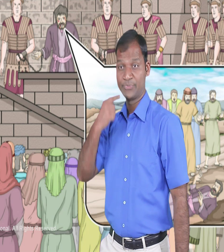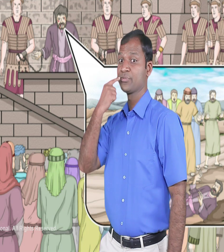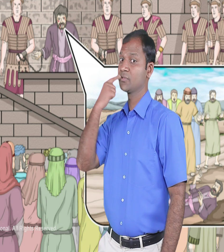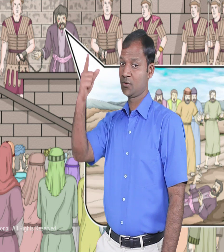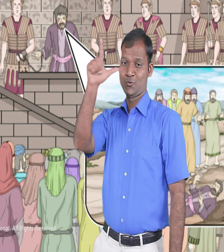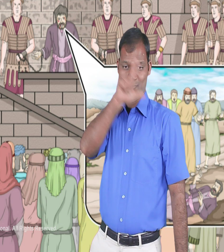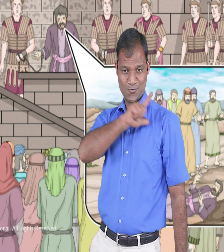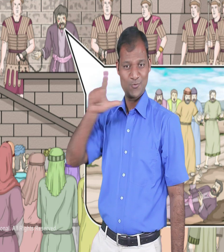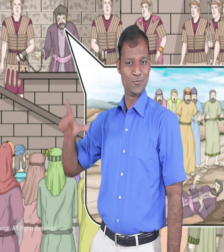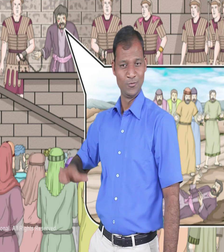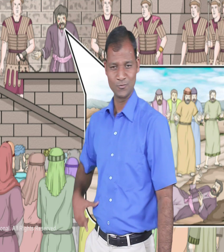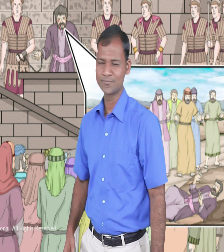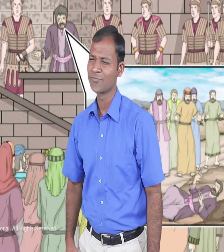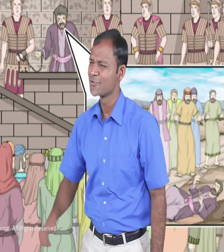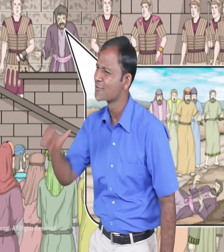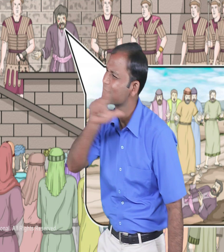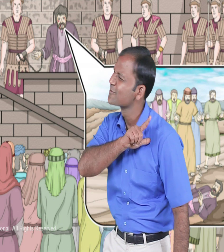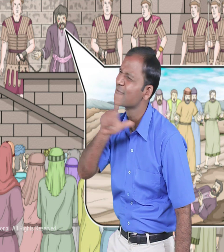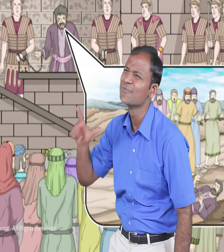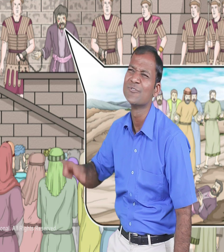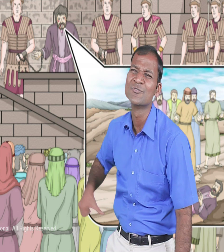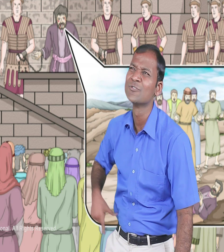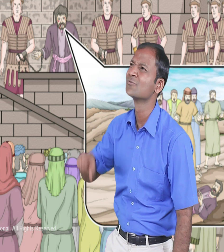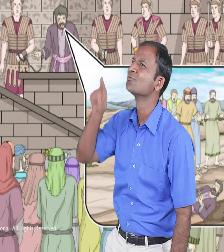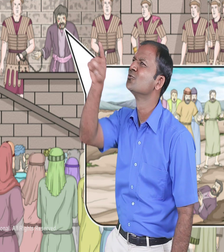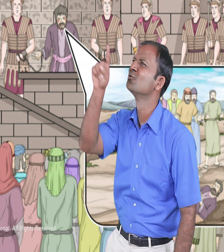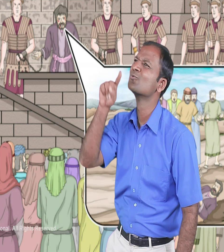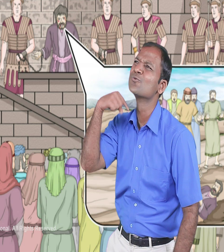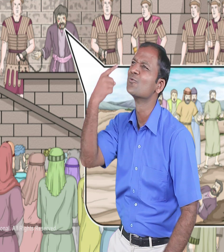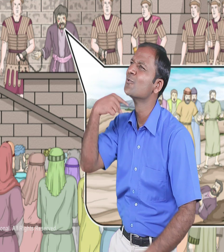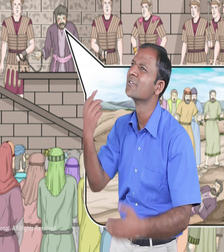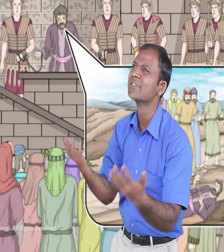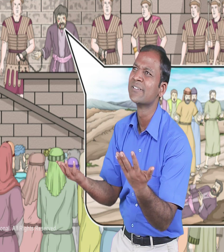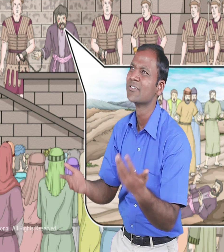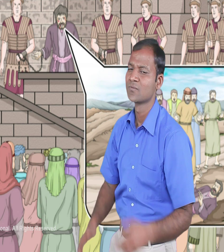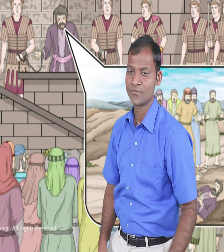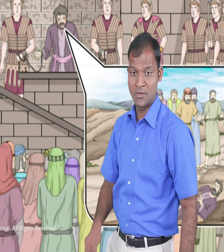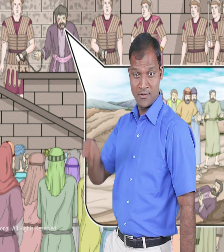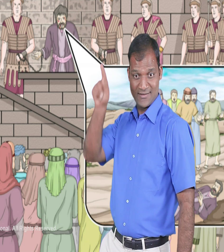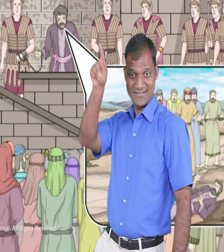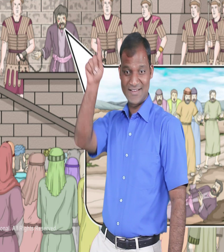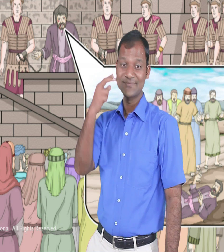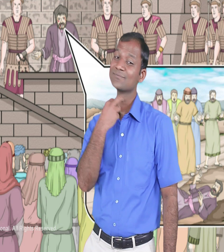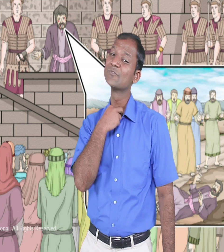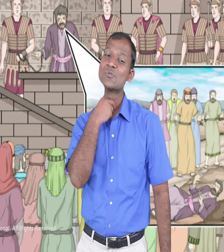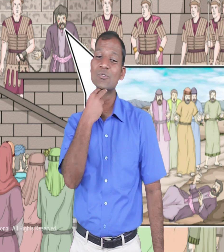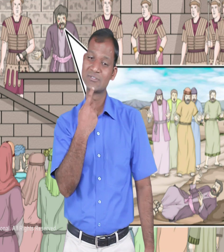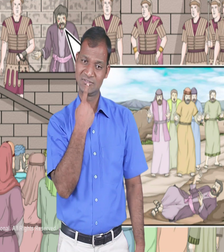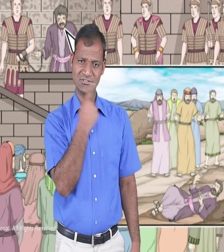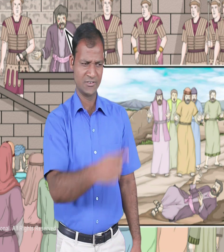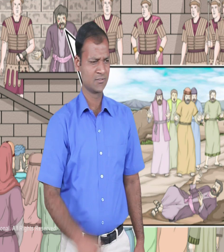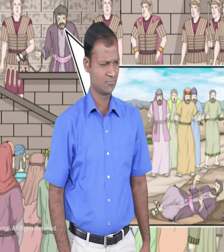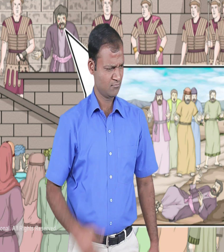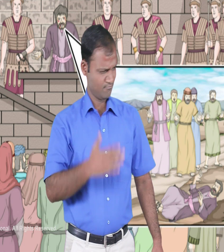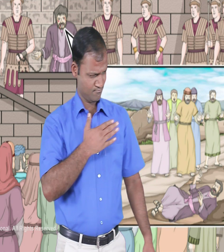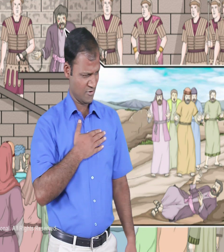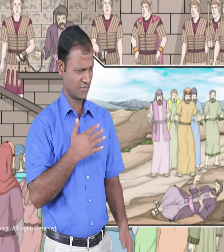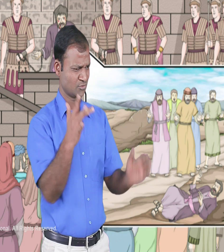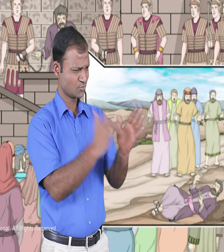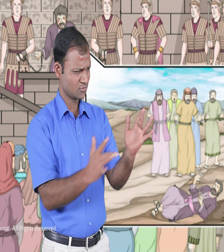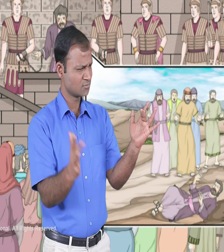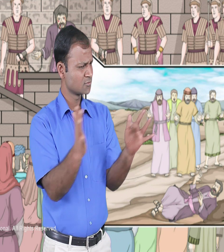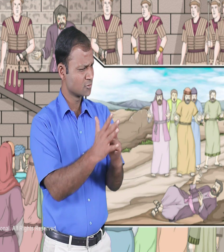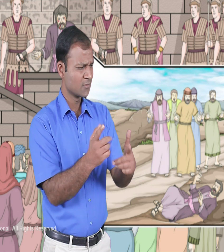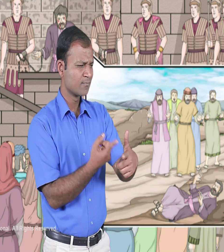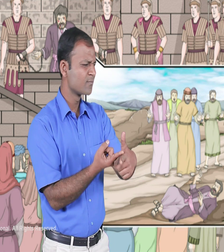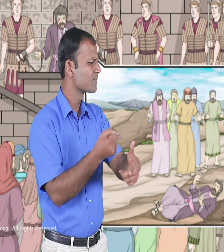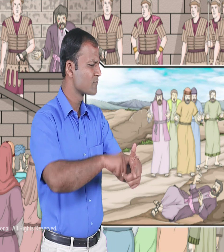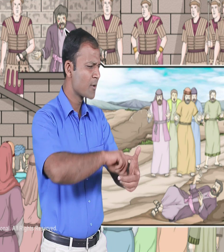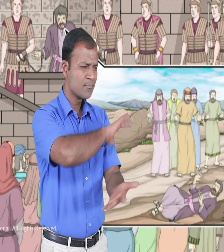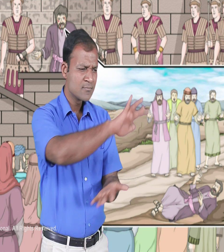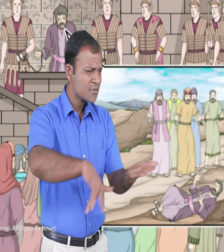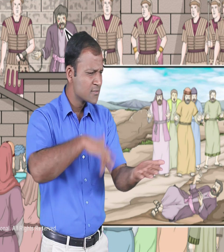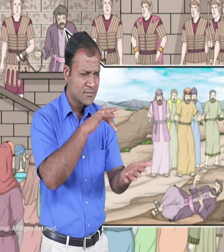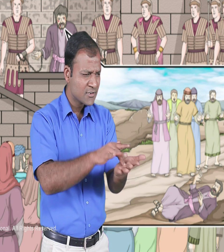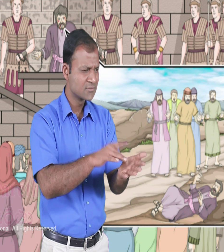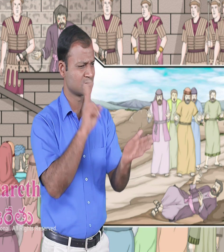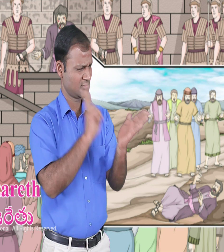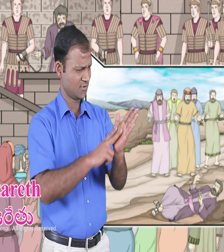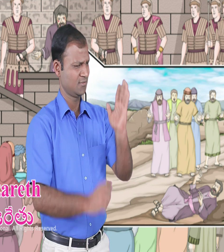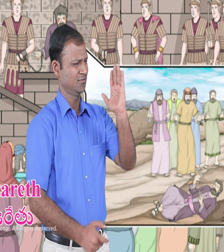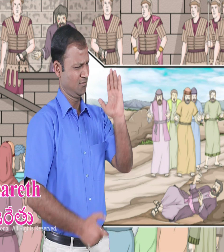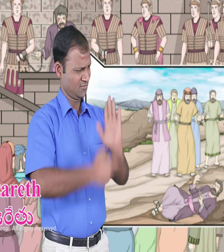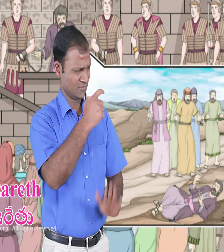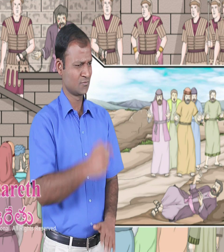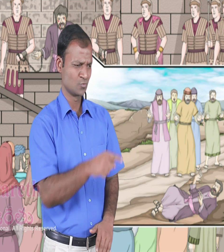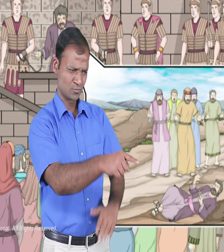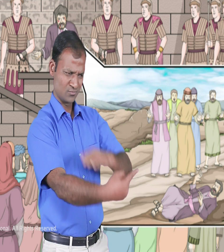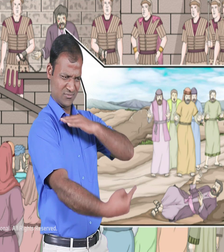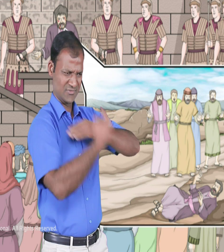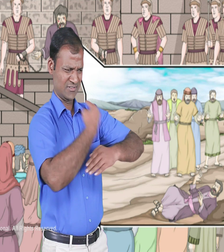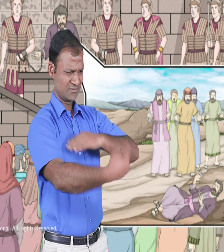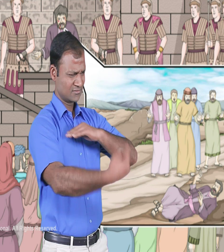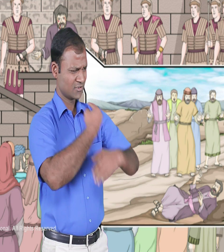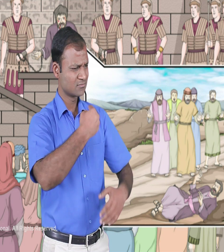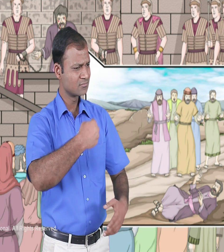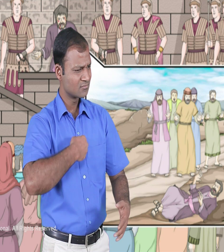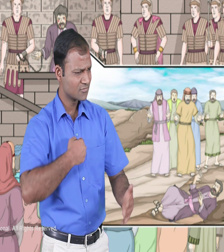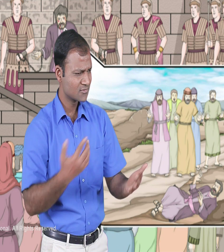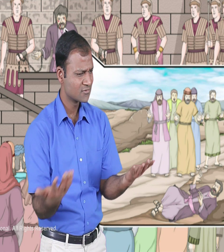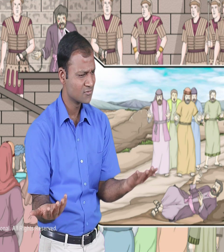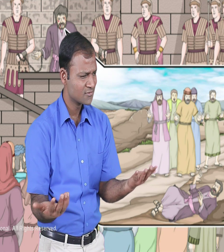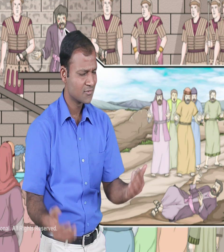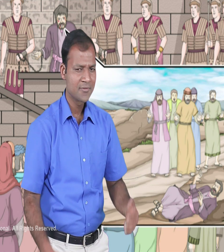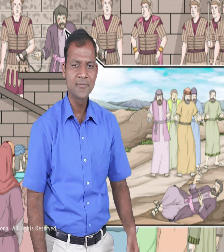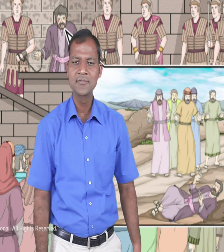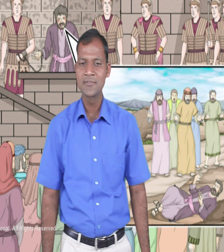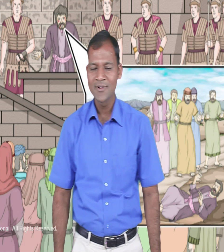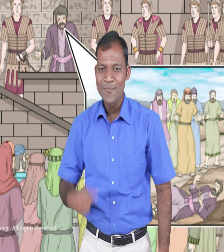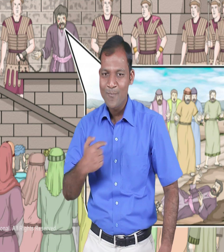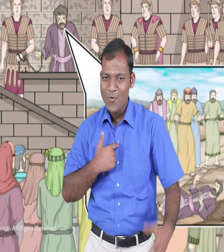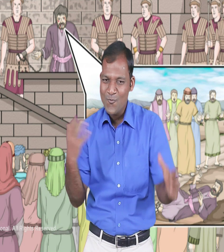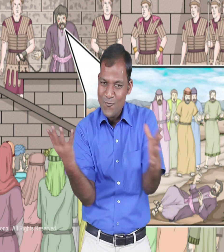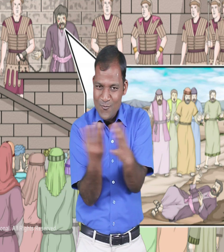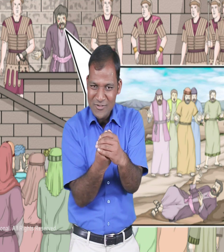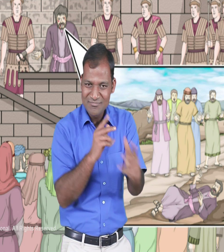‘I am Jesus of Nazareth, whom you are persecuting,’ He replied.